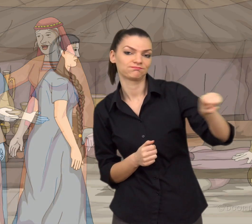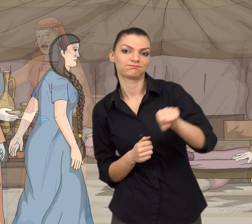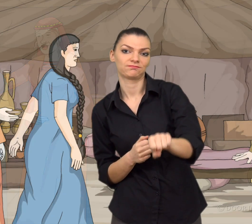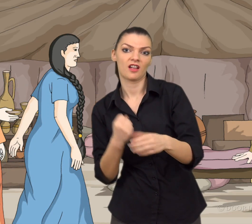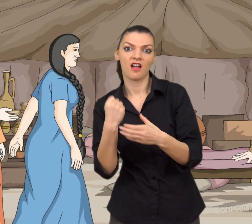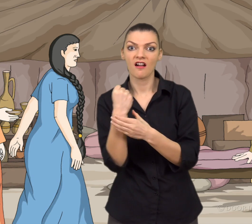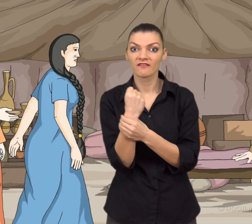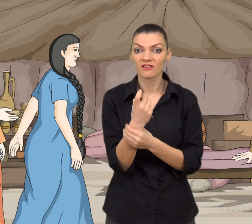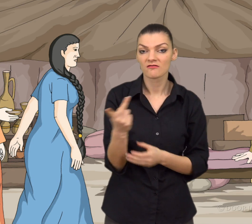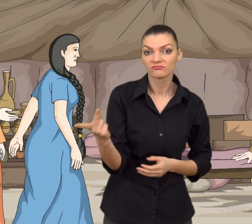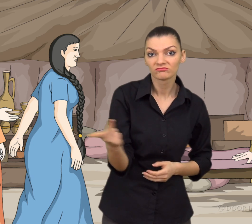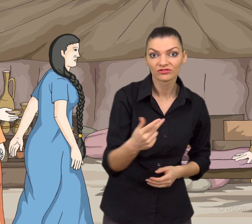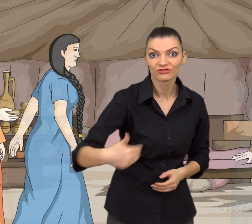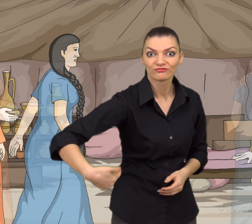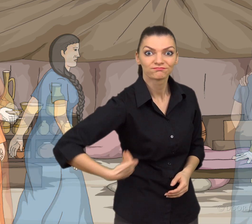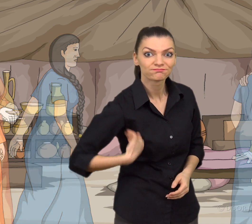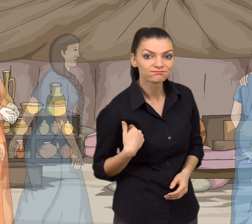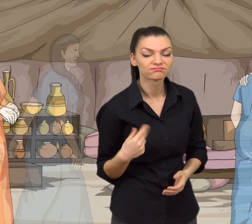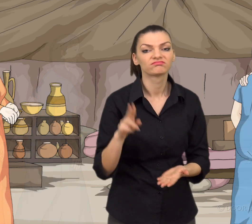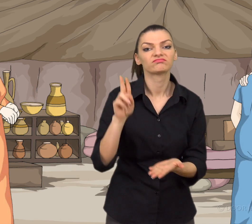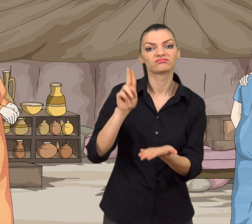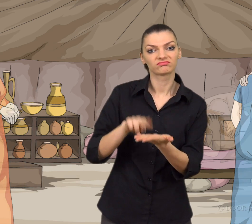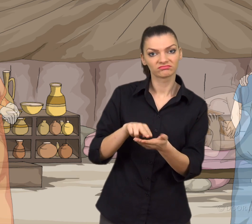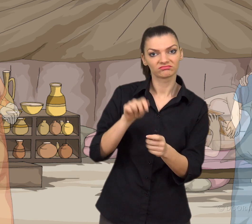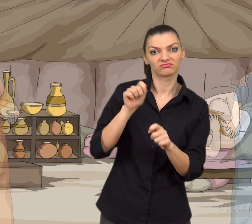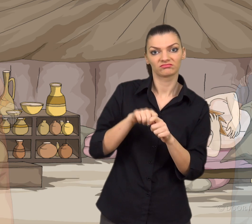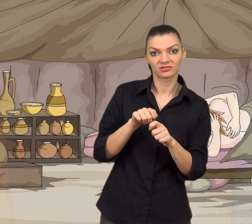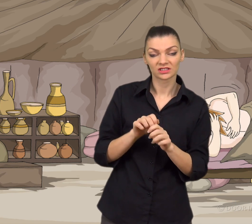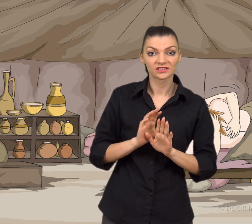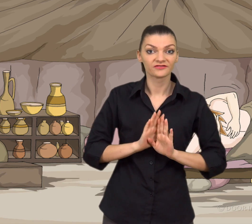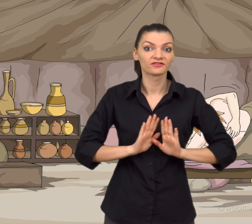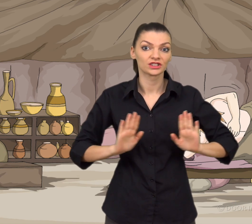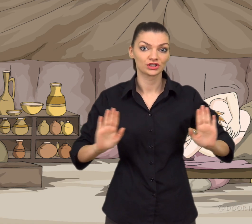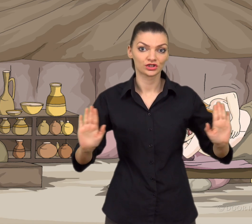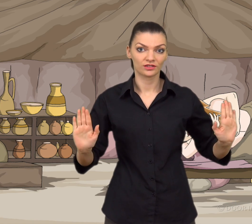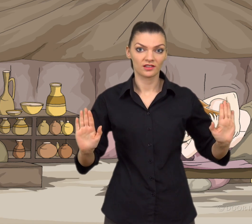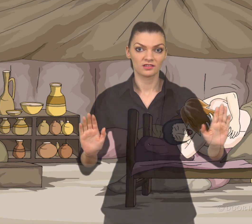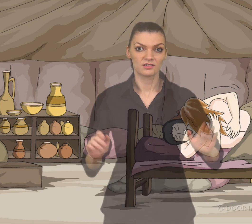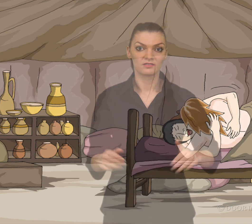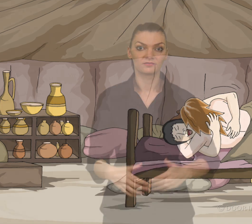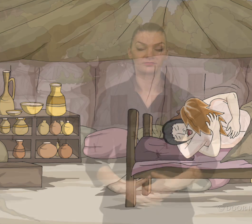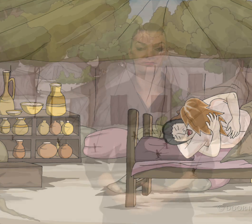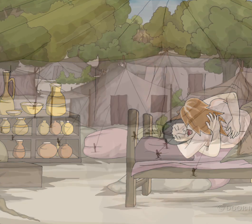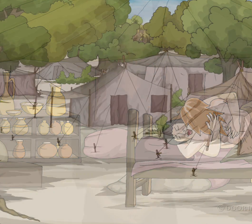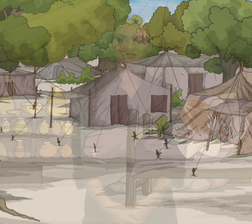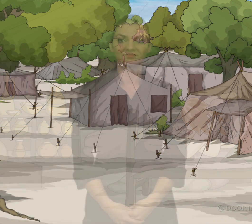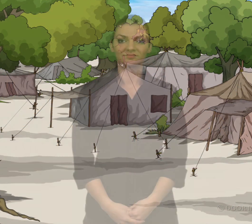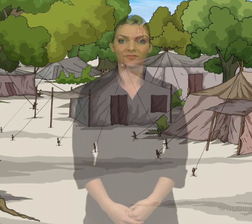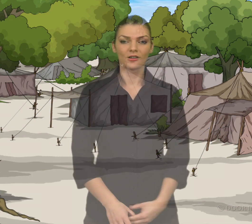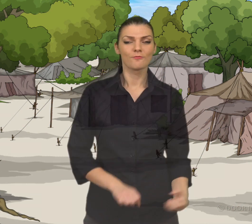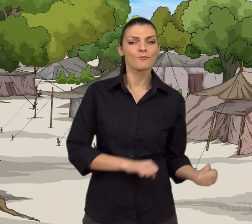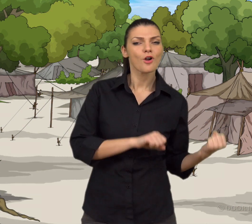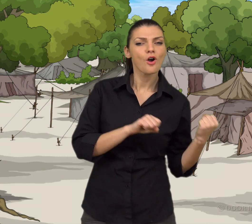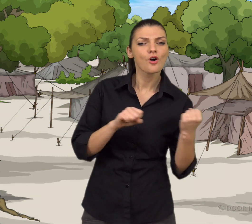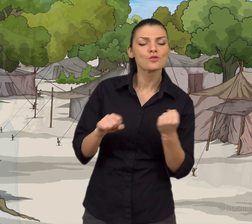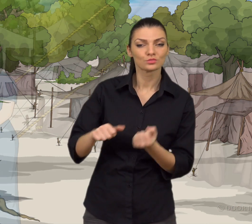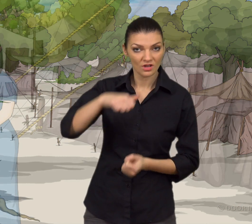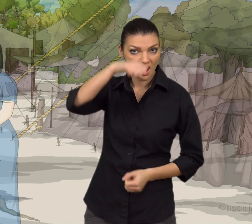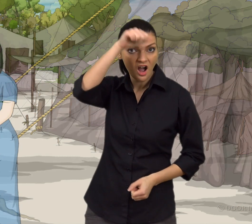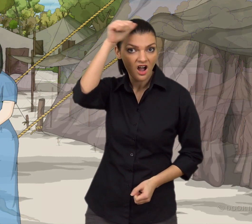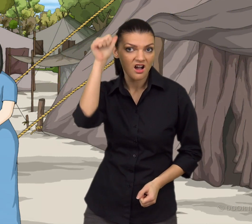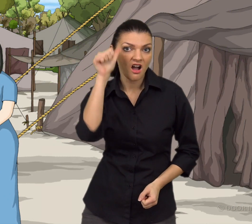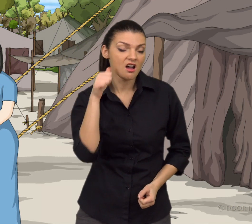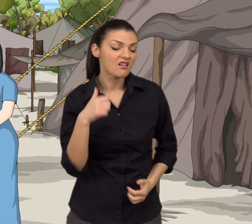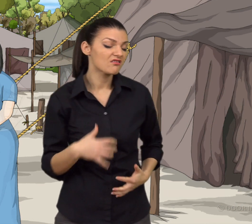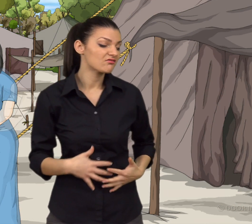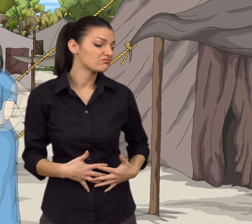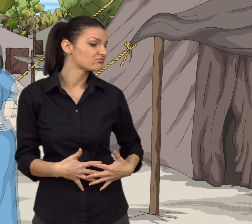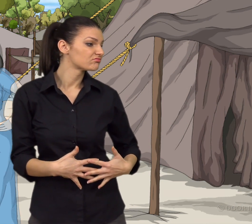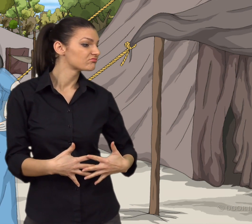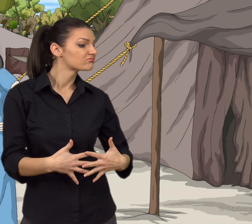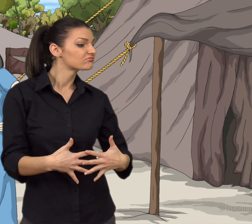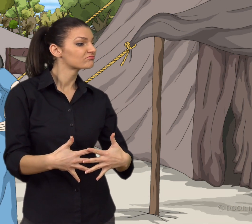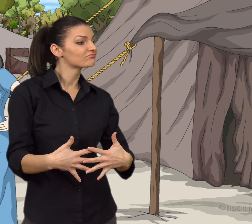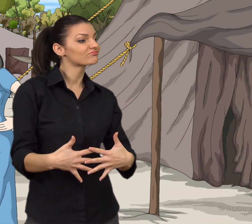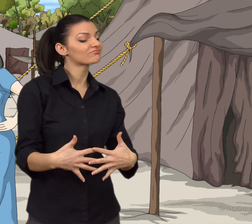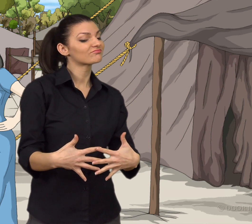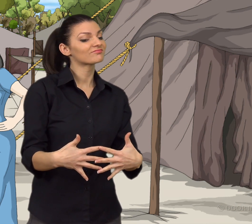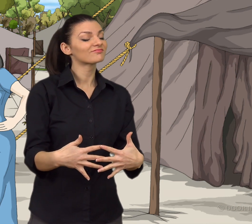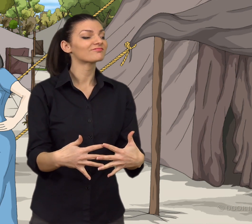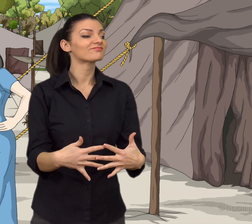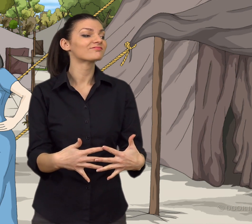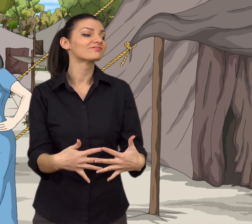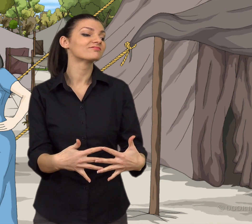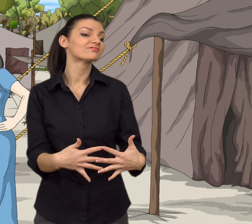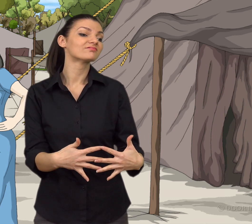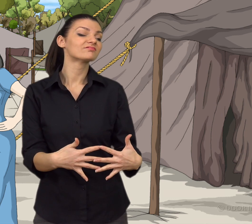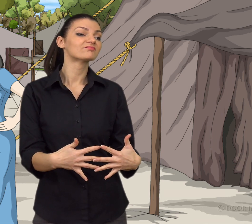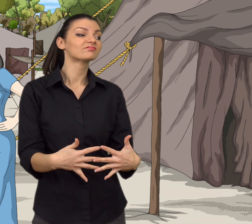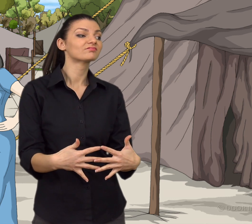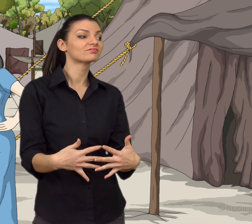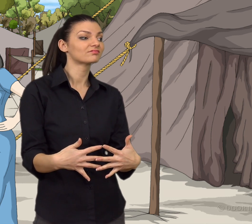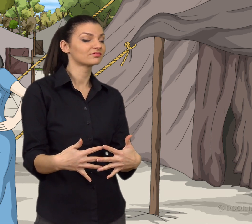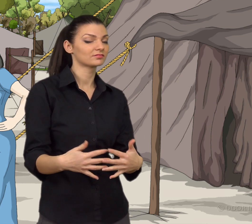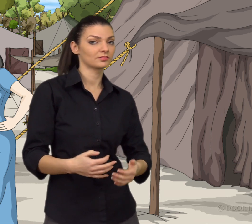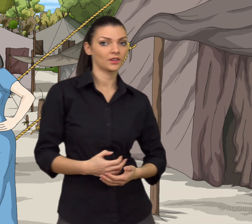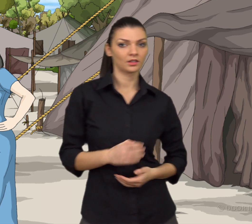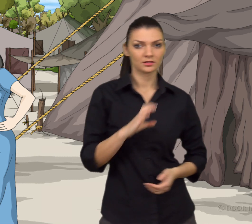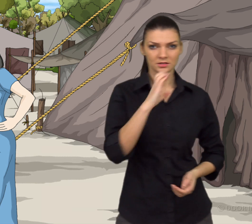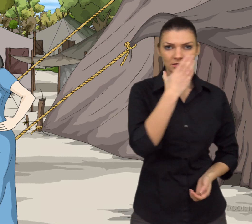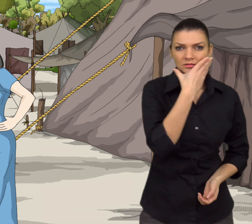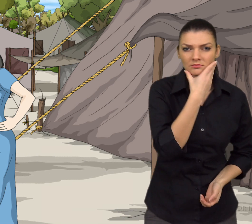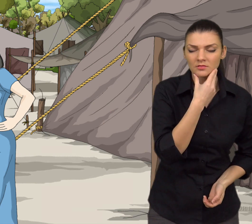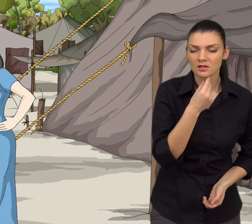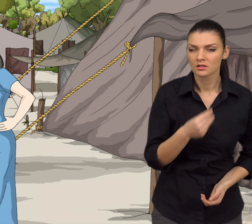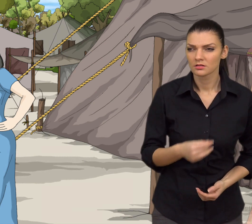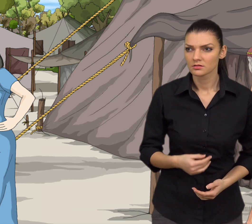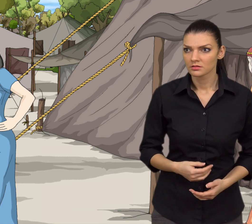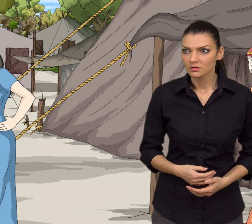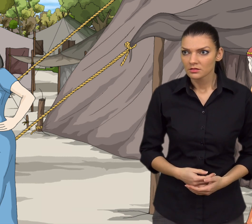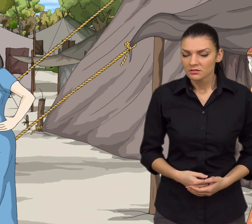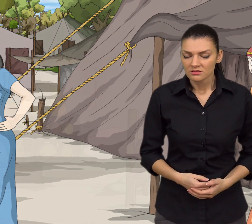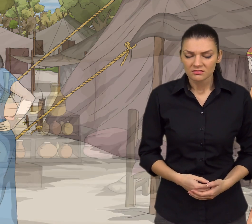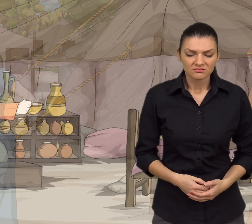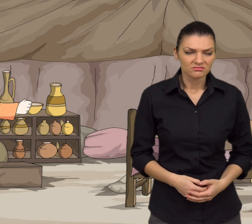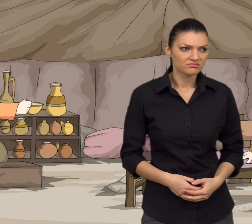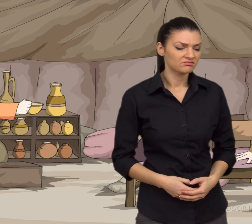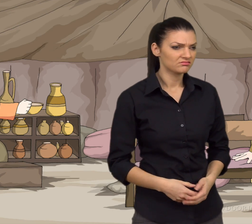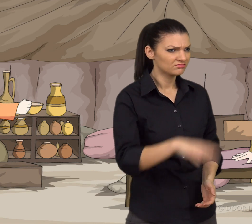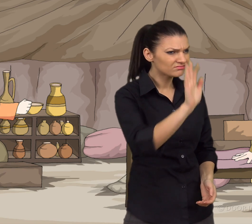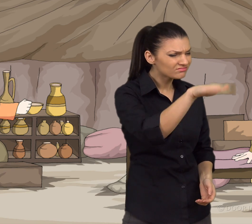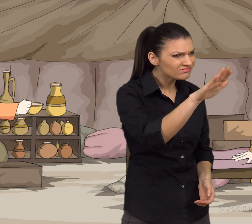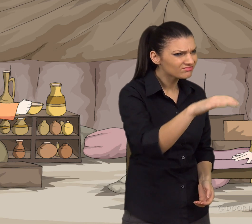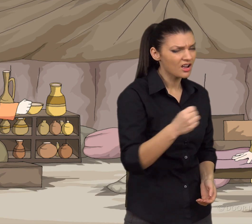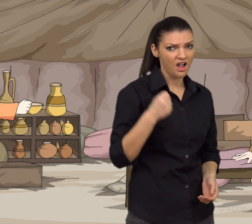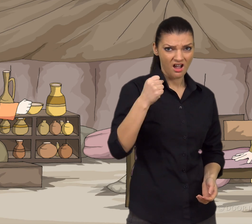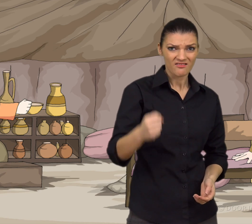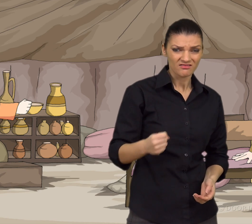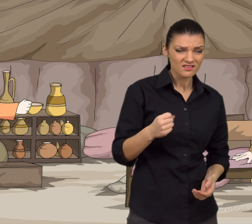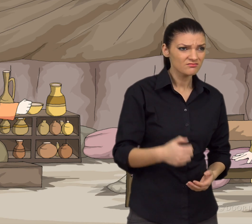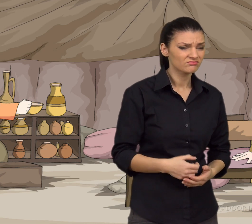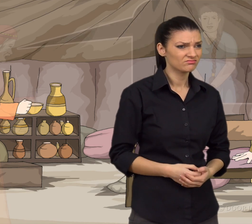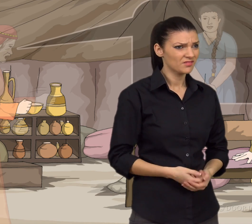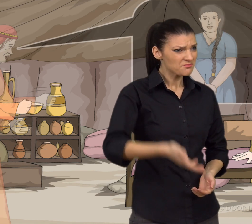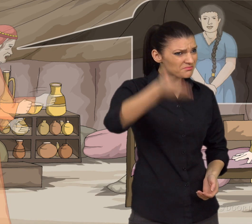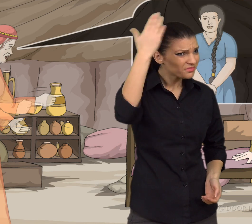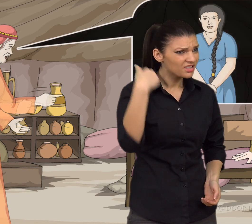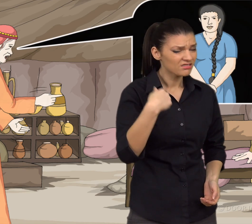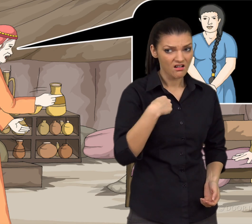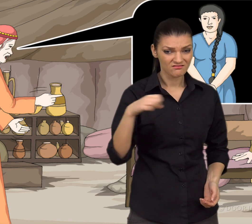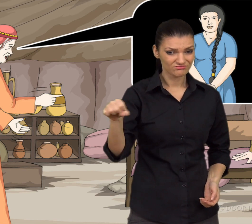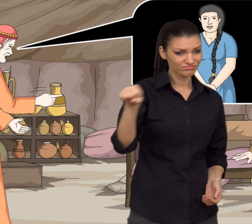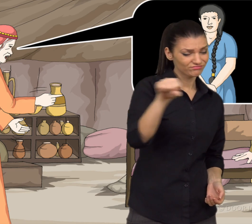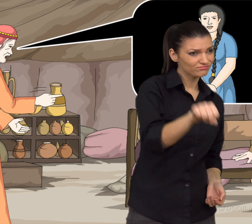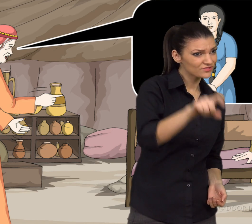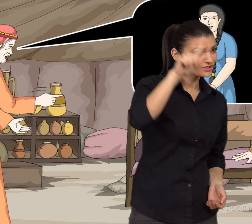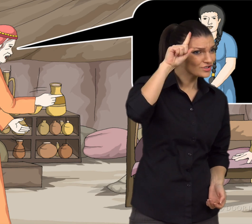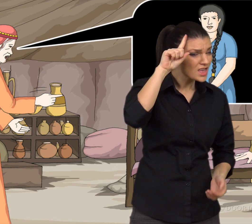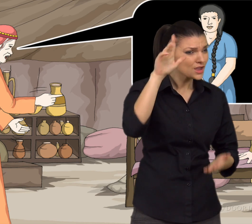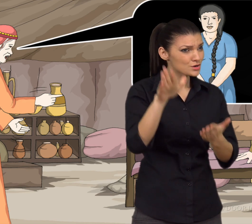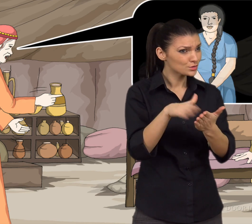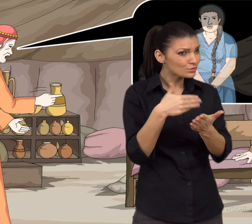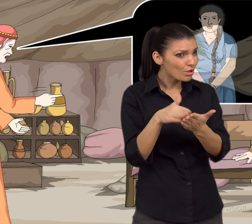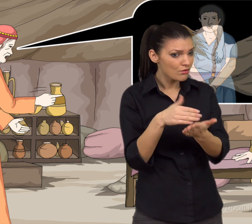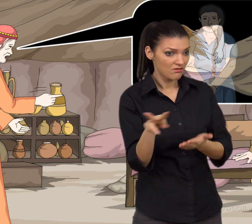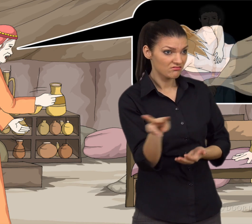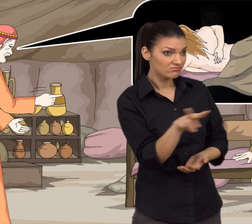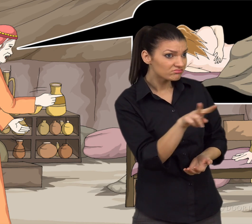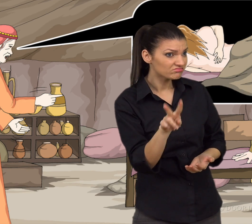And he slept with Hagar, and she conceived. But when Hagar realized that she was pregnant, she began to despise her mistress. Then Sarai said to Abram, “May the wrong done to me be upon you!